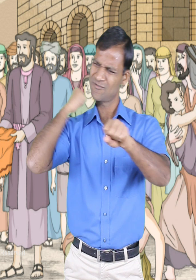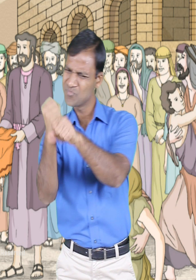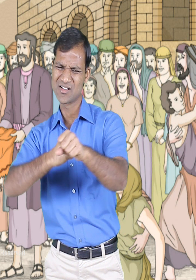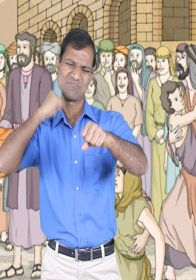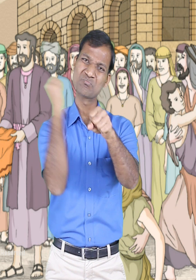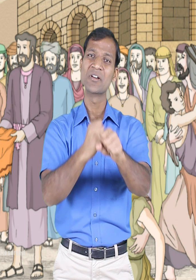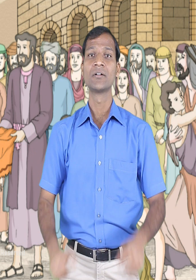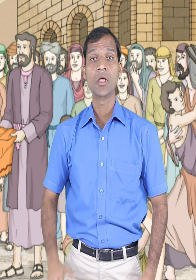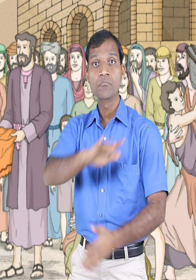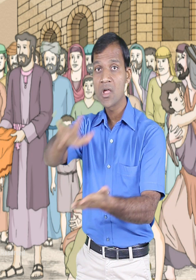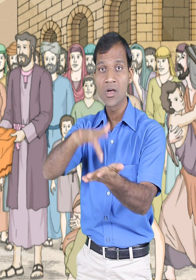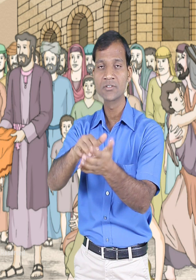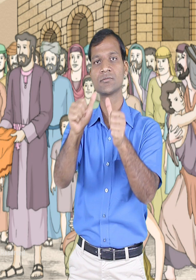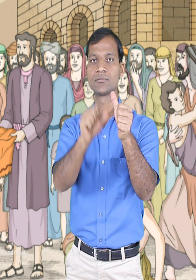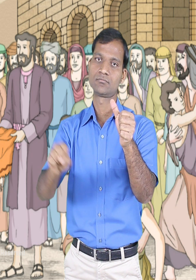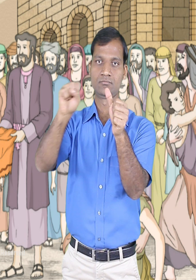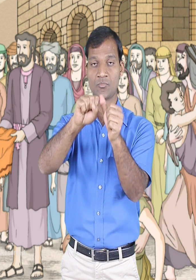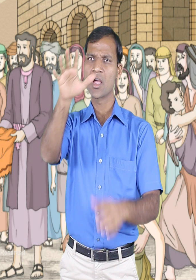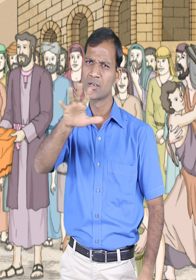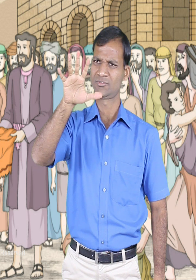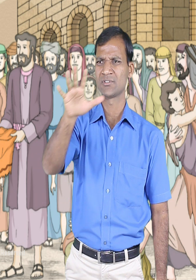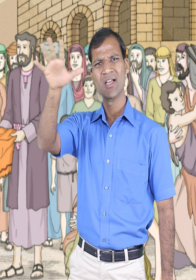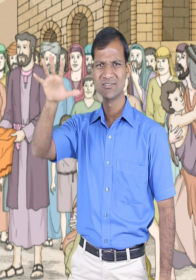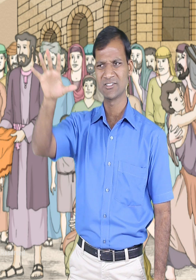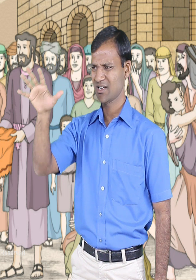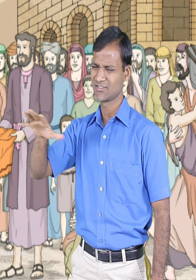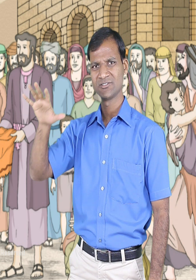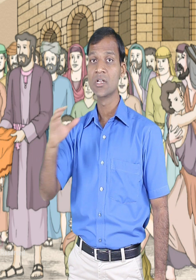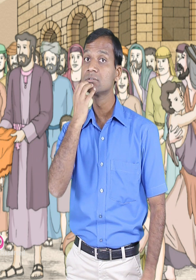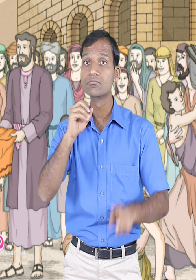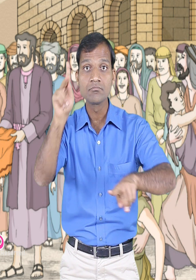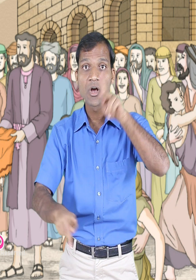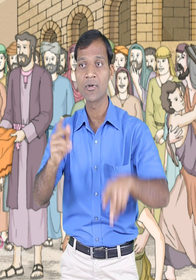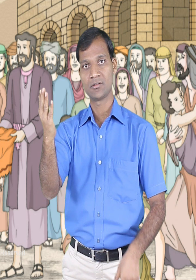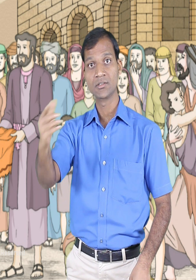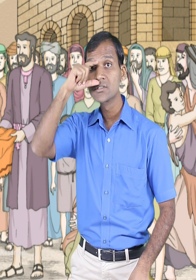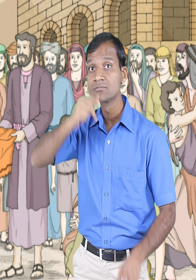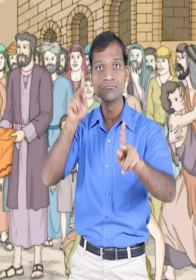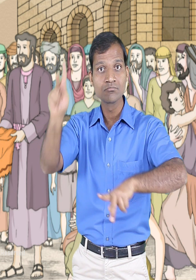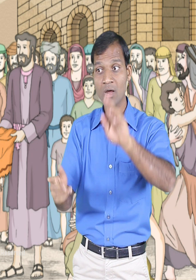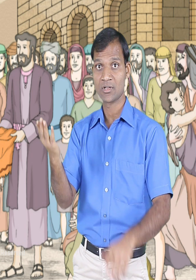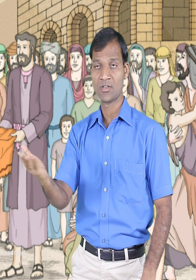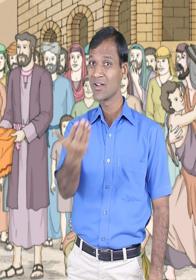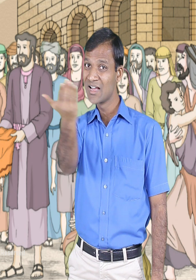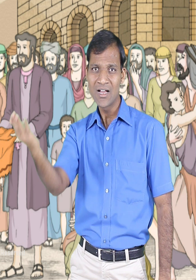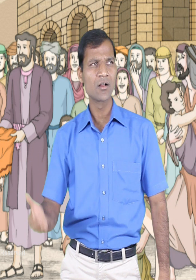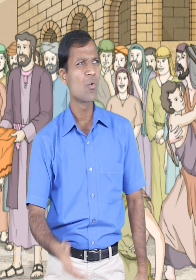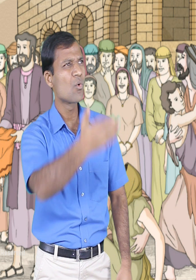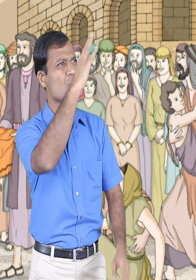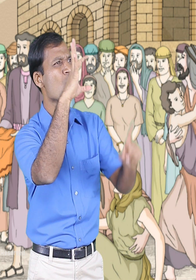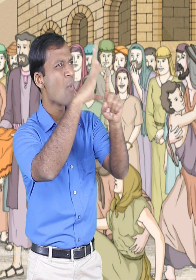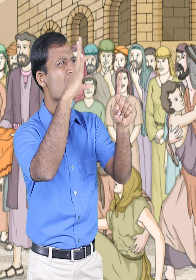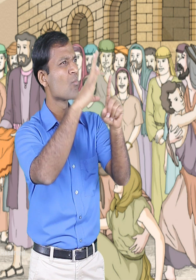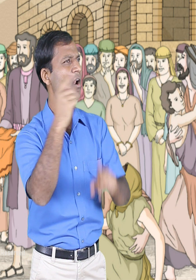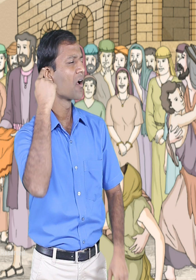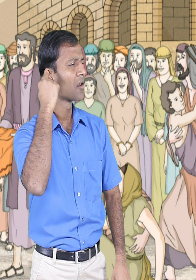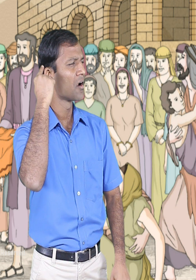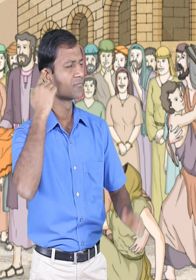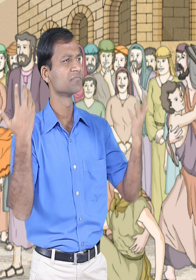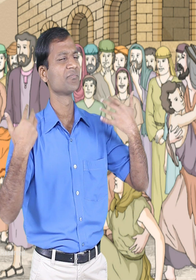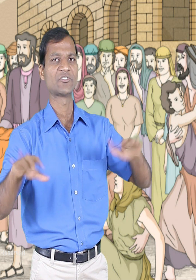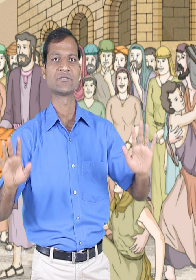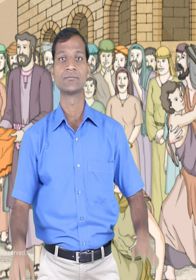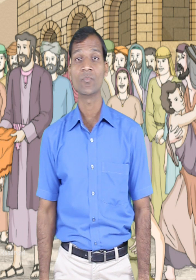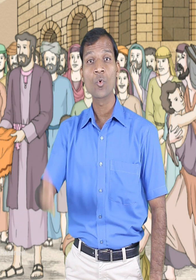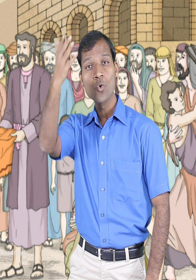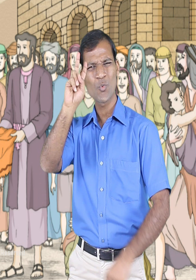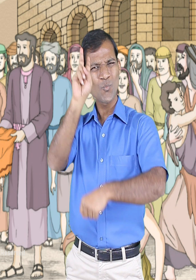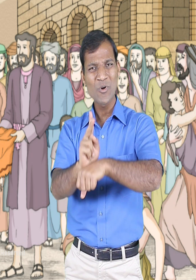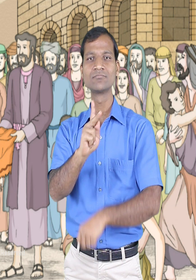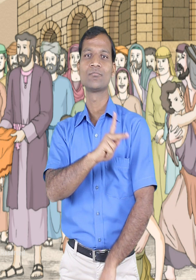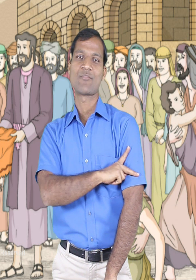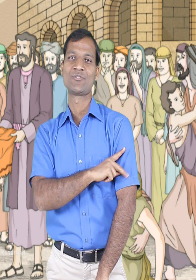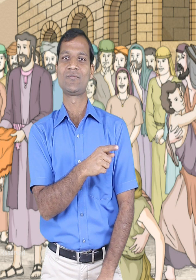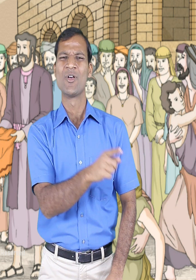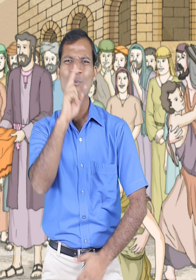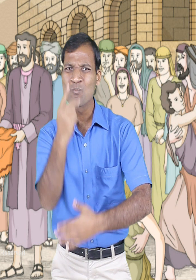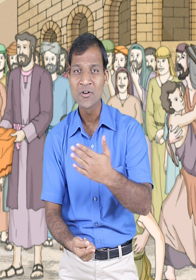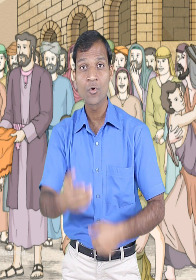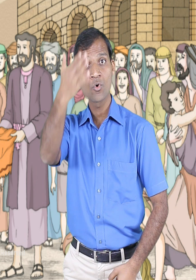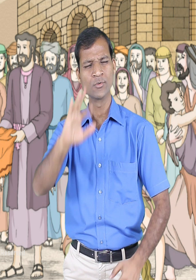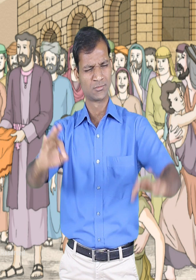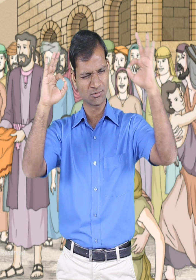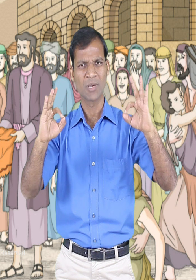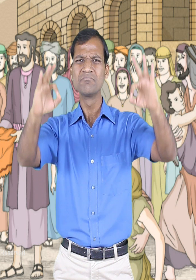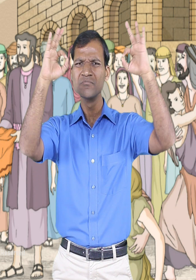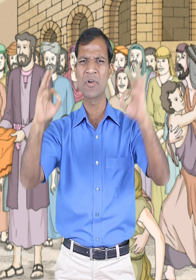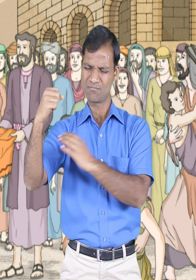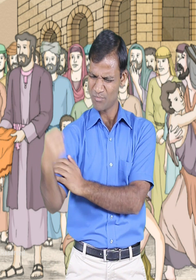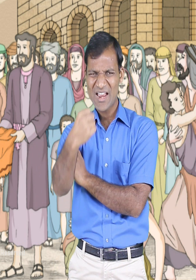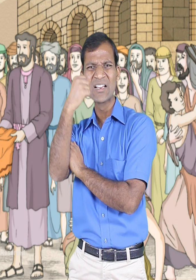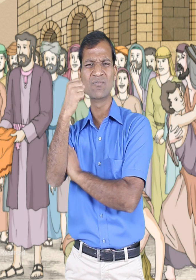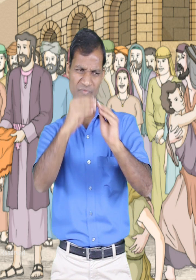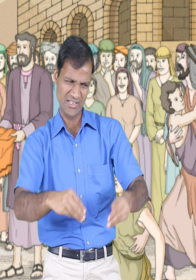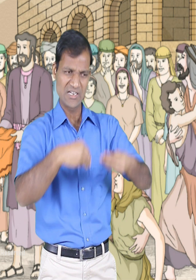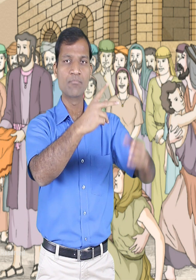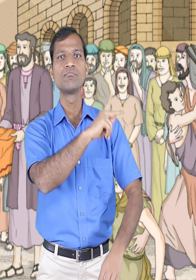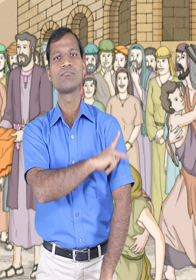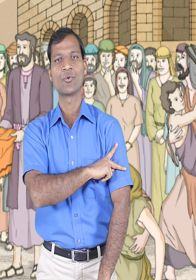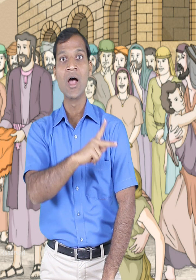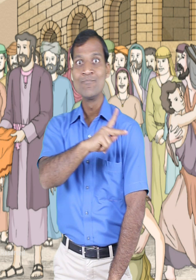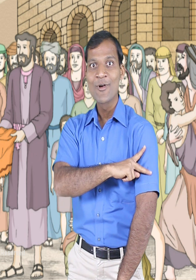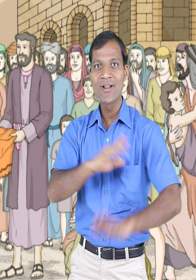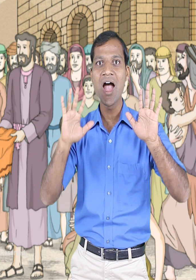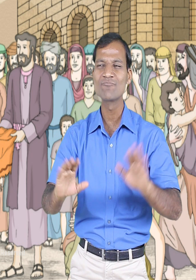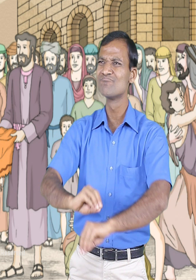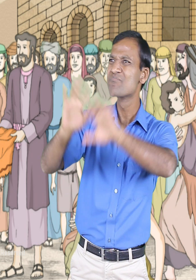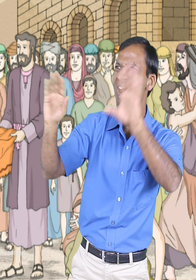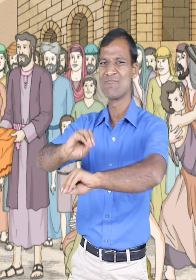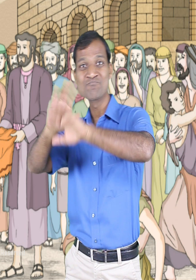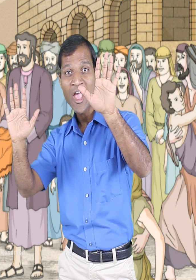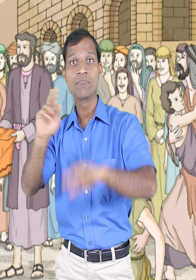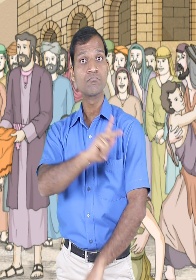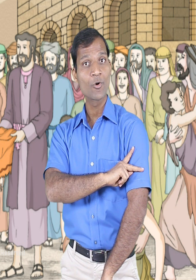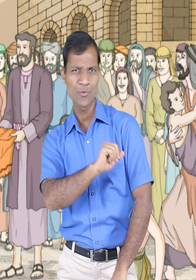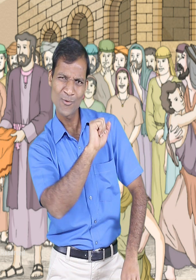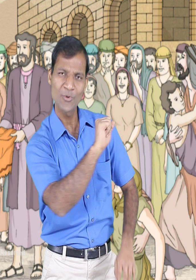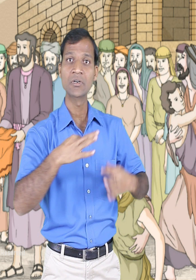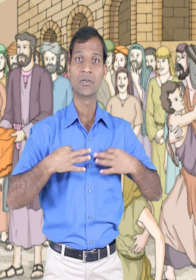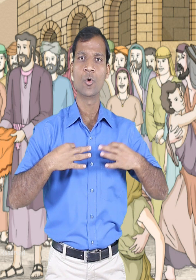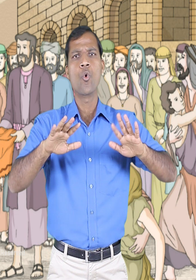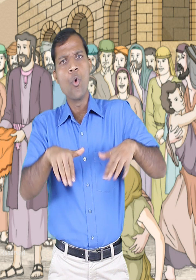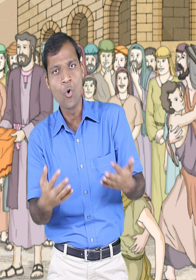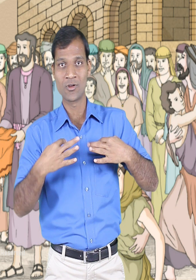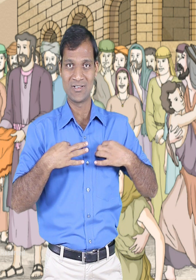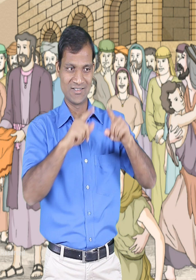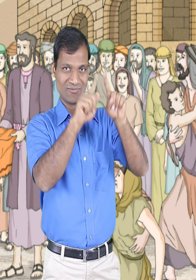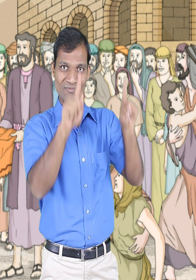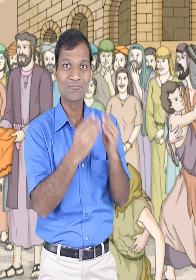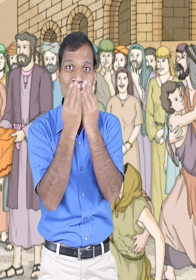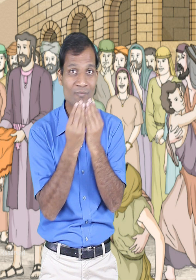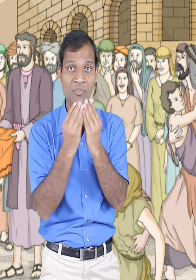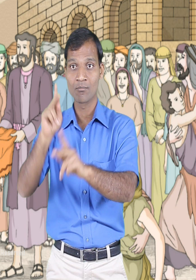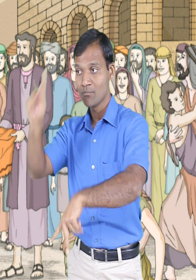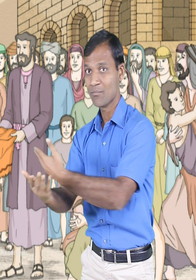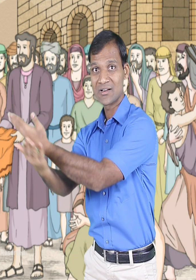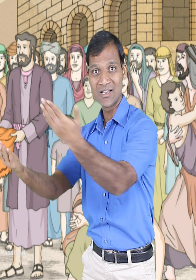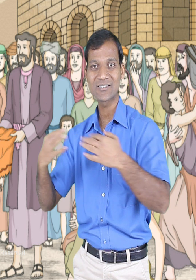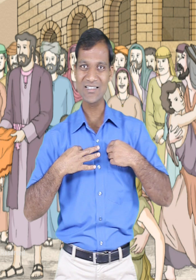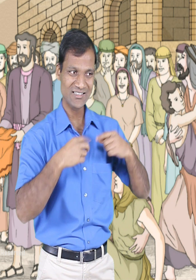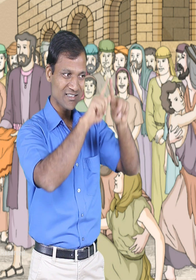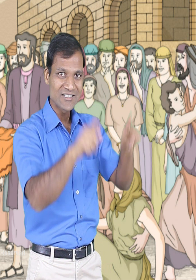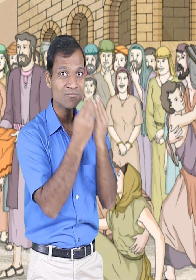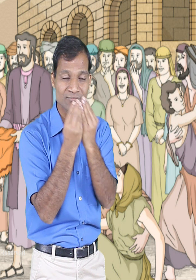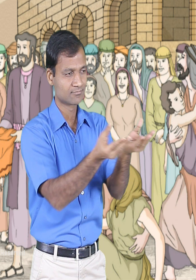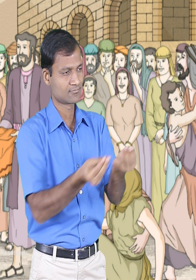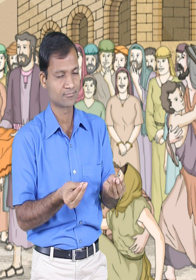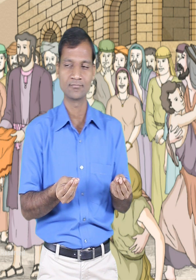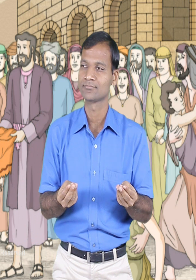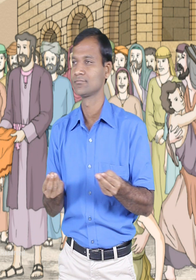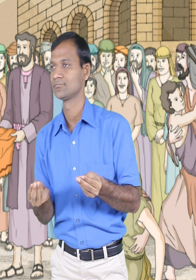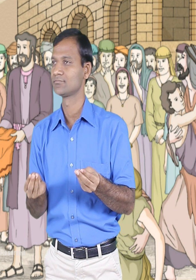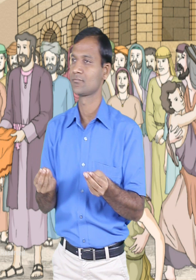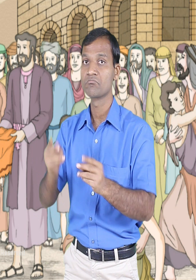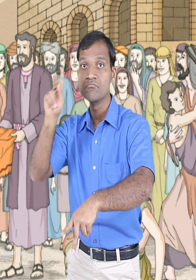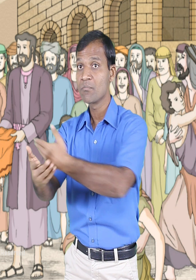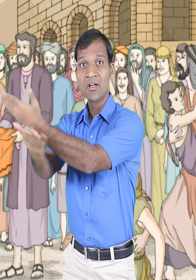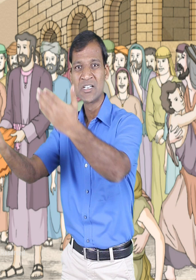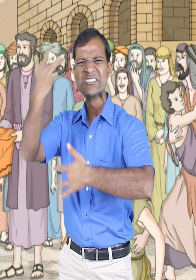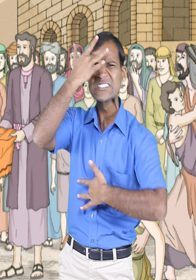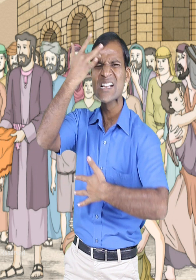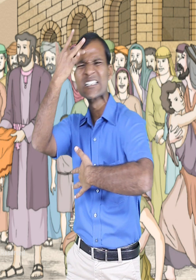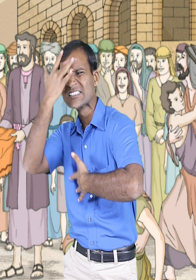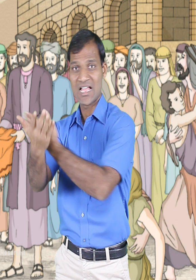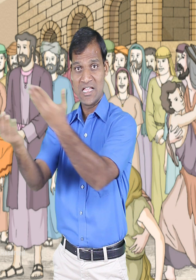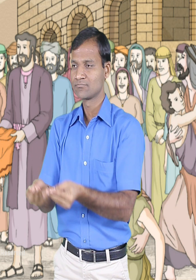This continued for two years, so that everyone who lived in the province of Asia, Jews and Greeks alike, heard the word of the Lord.